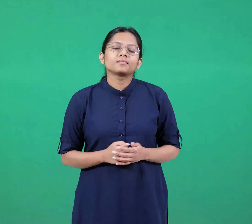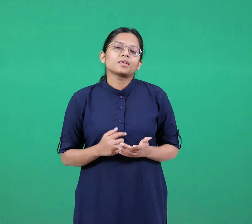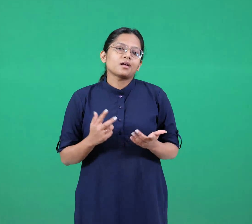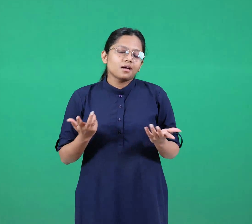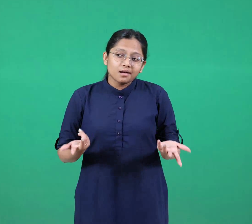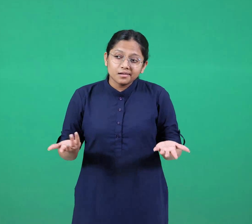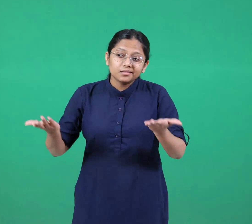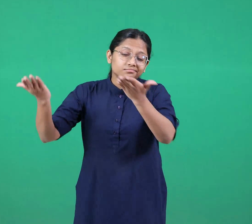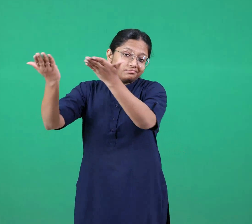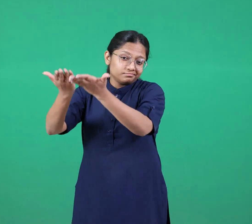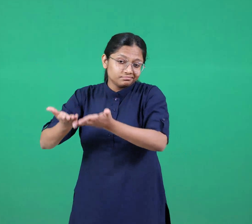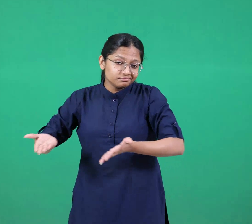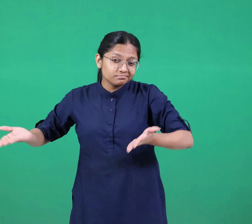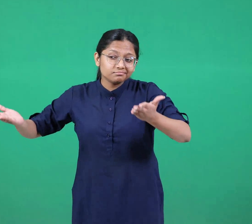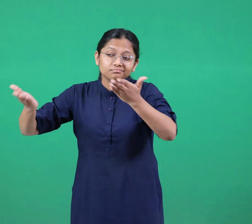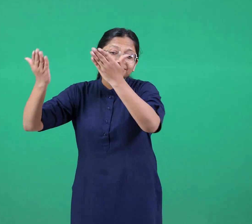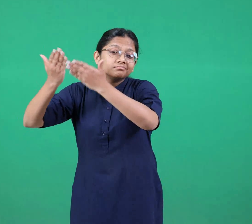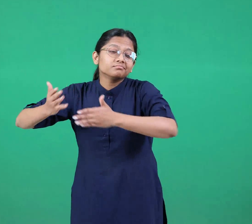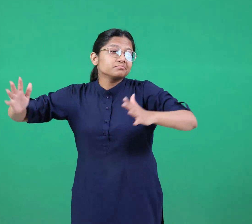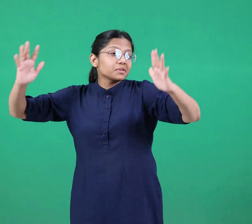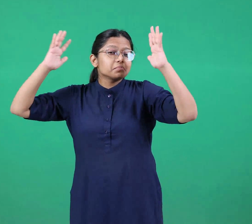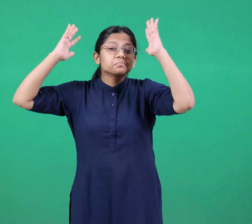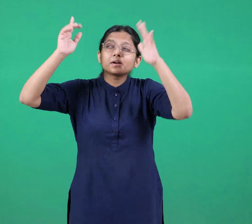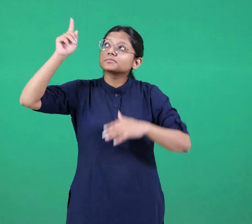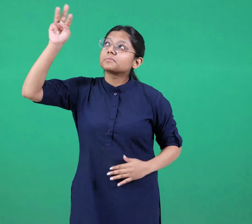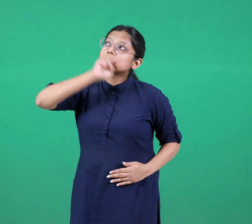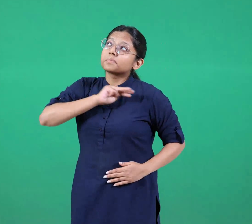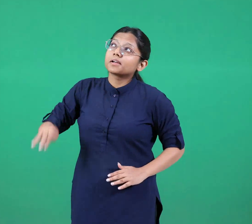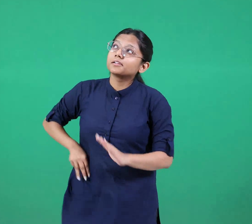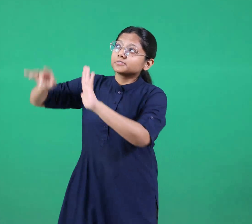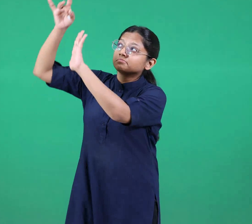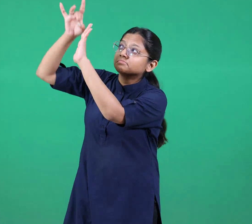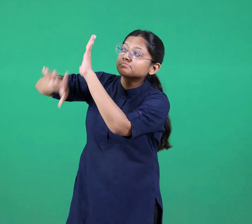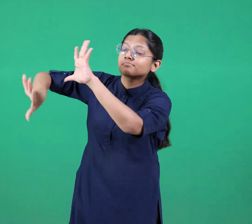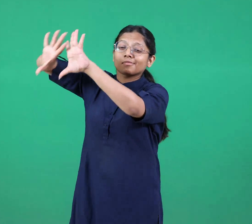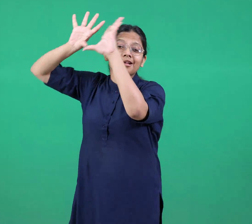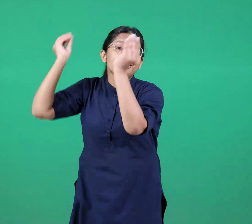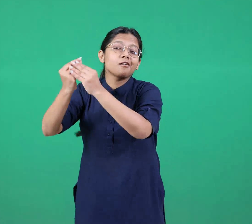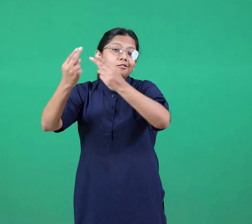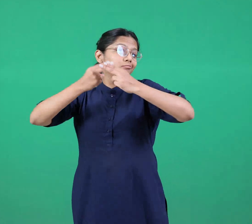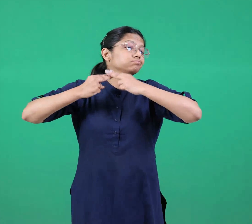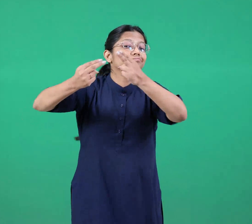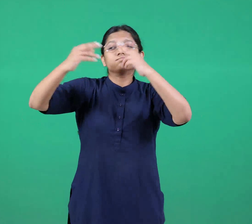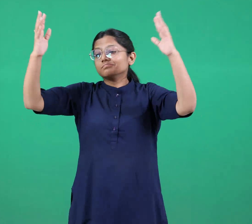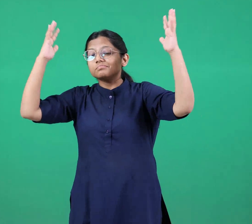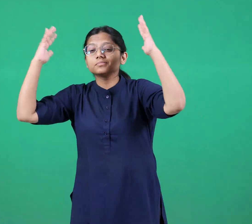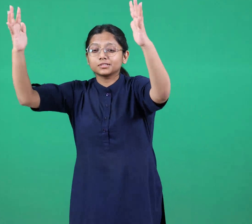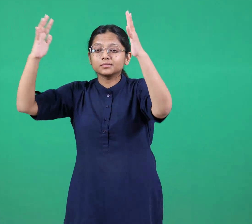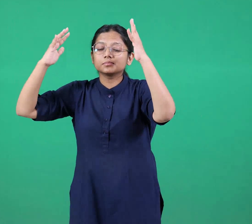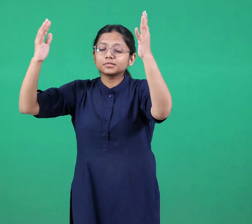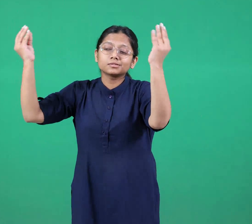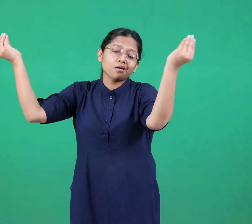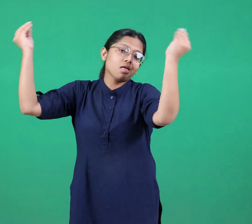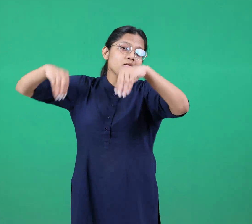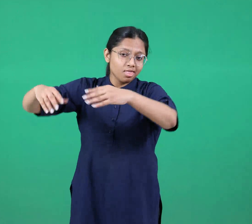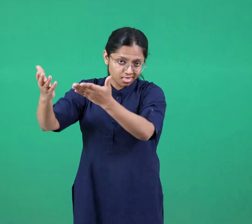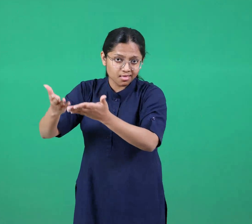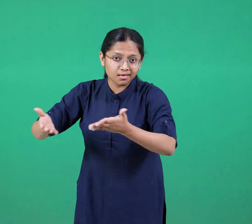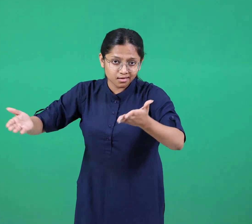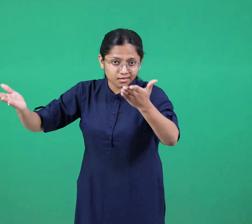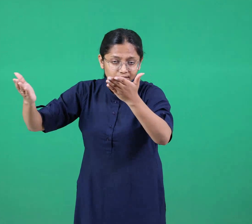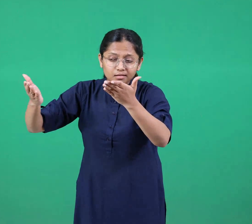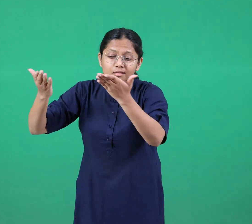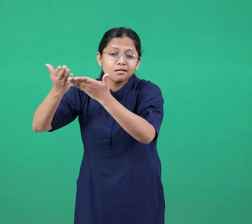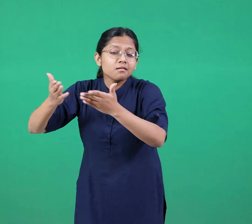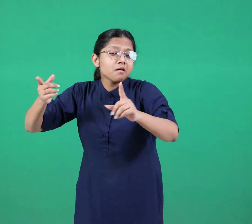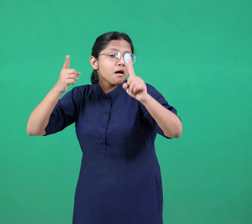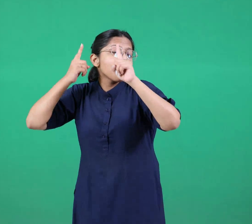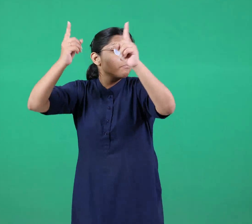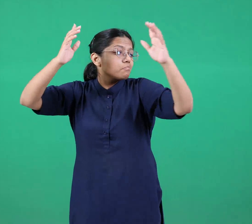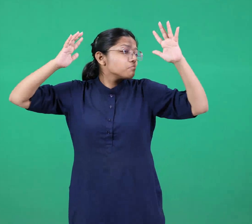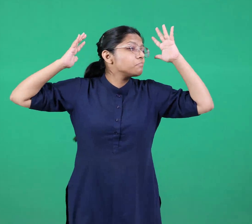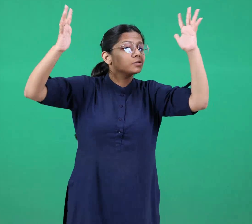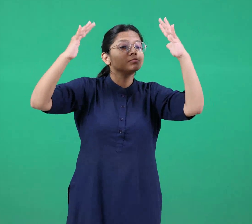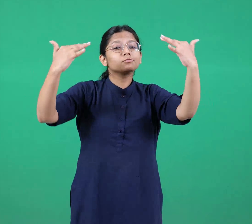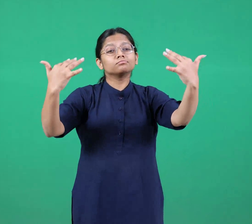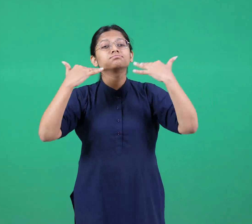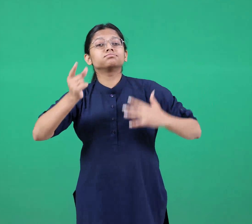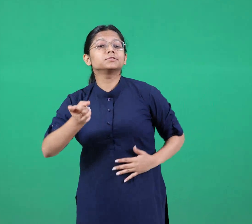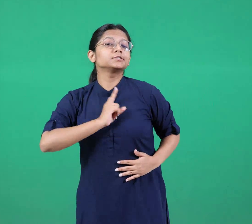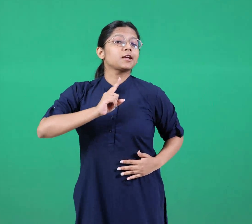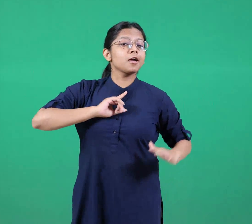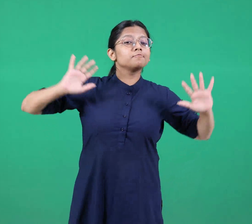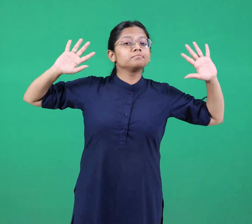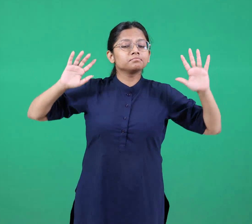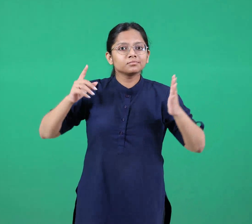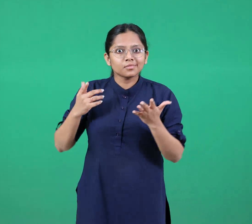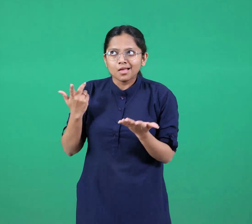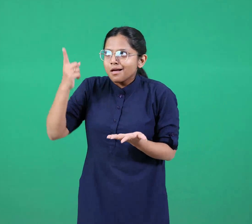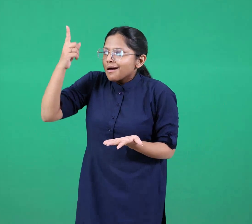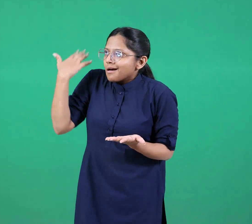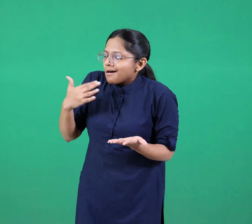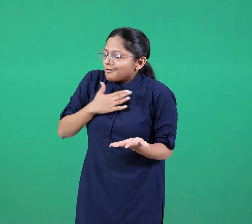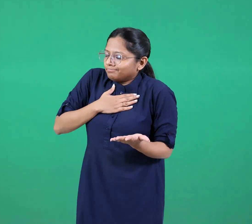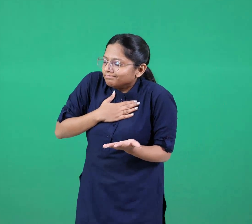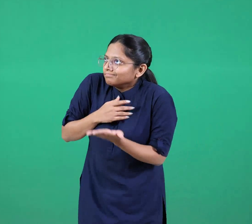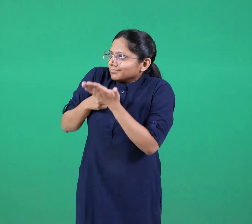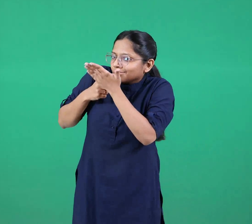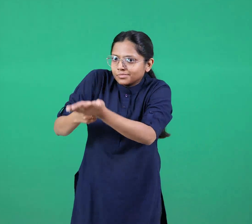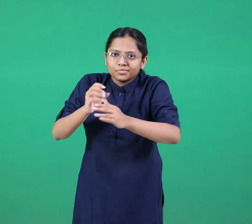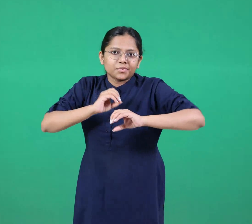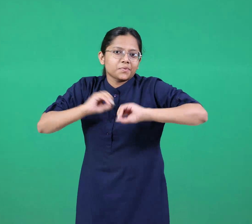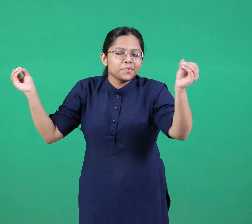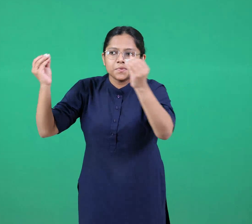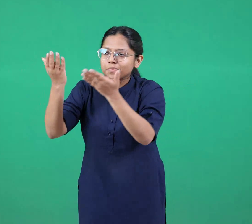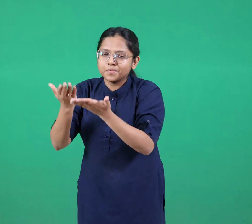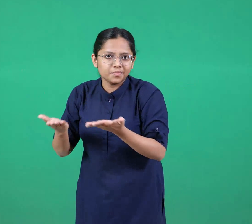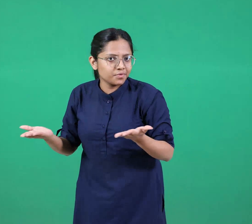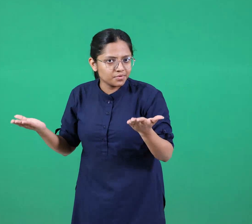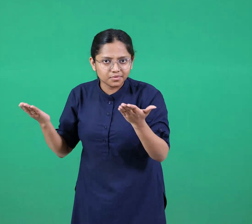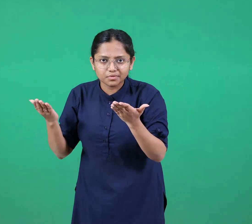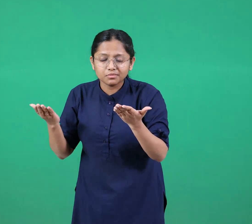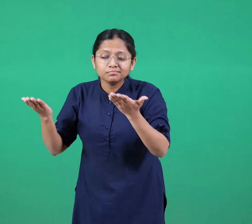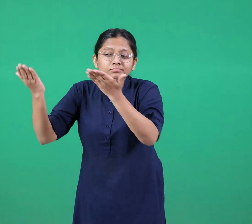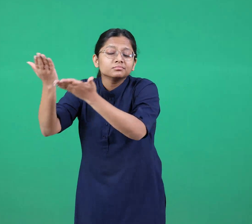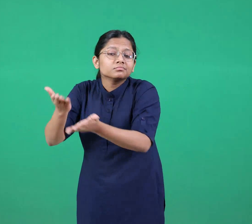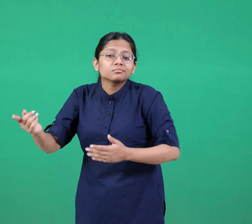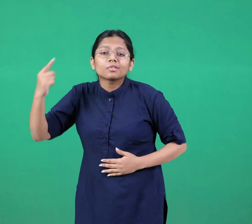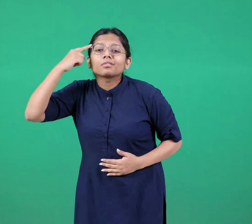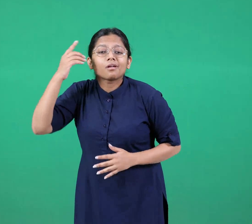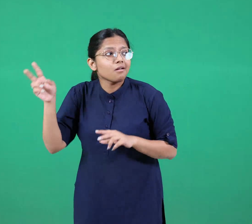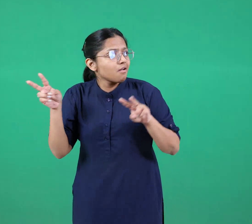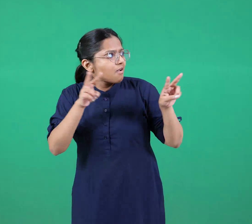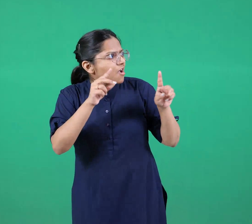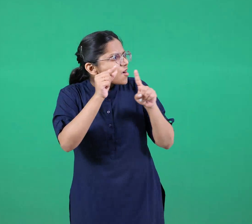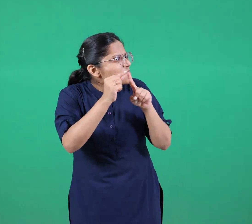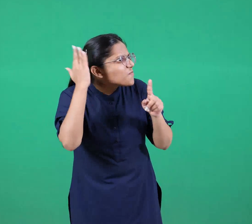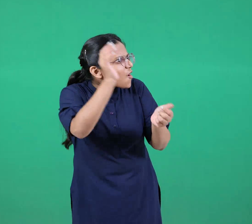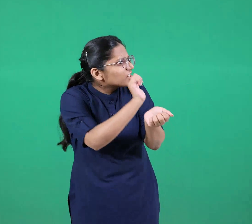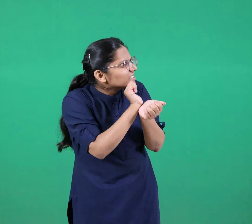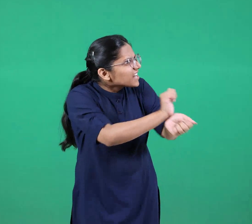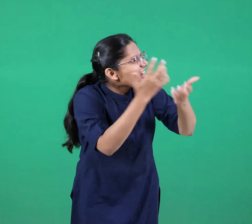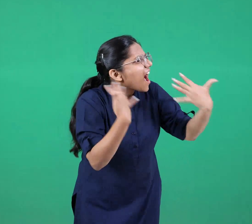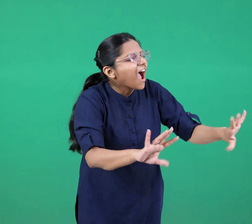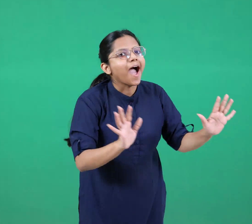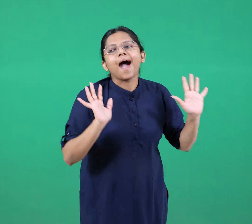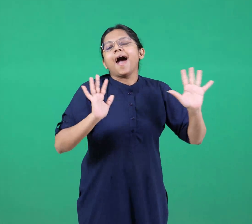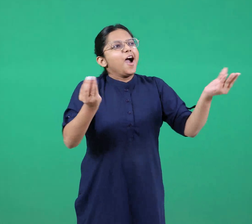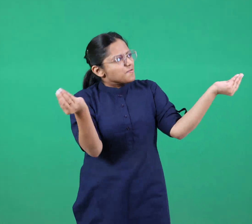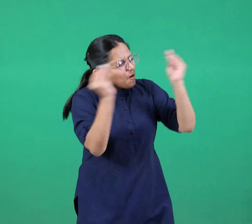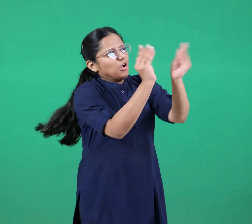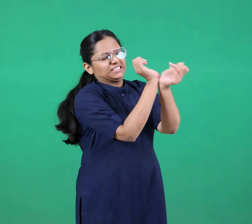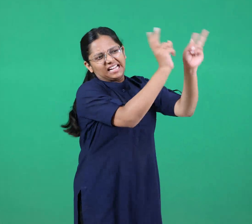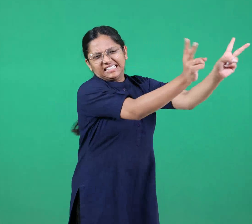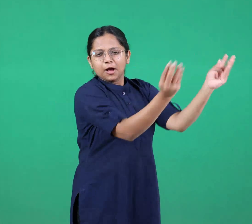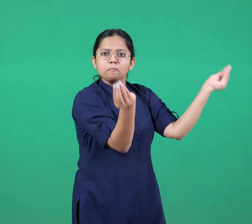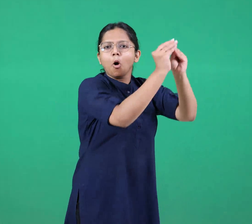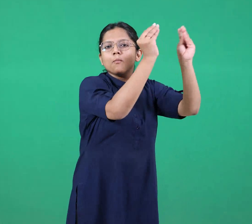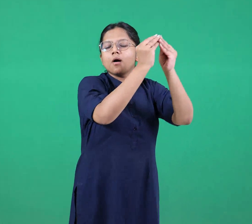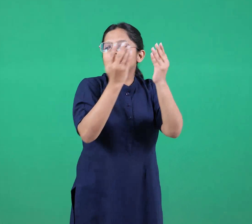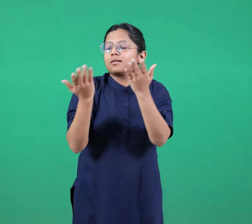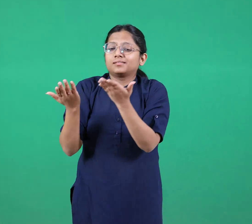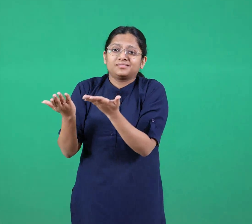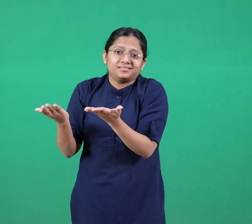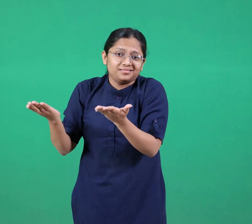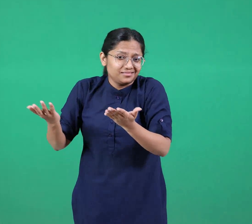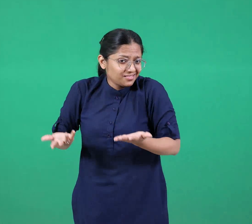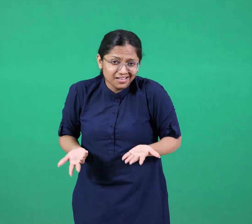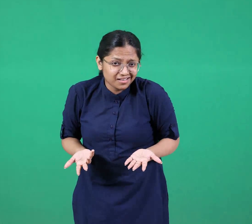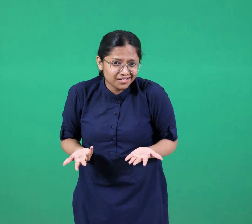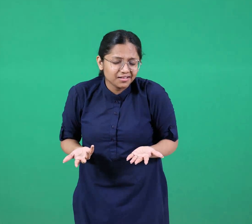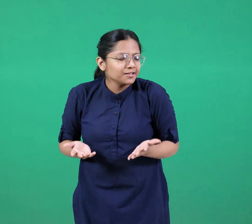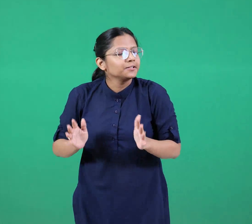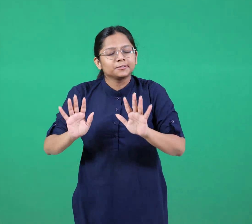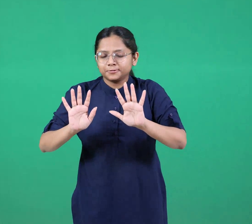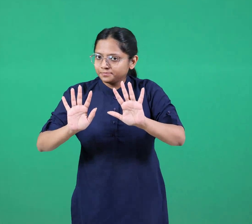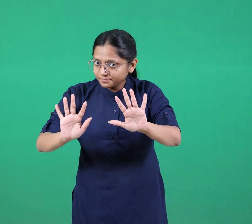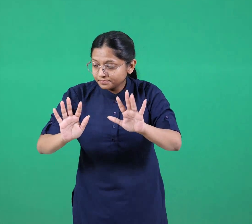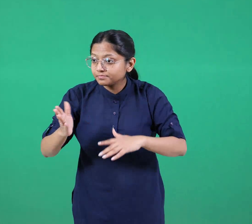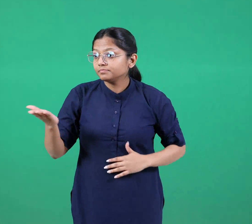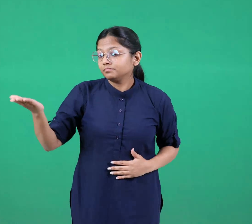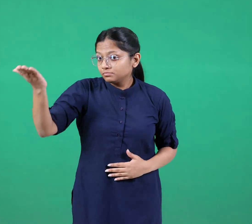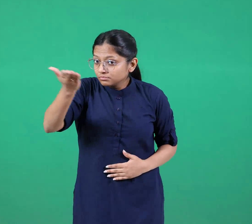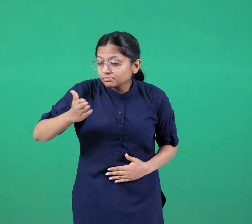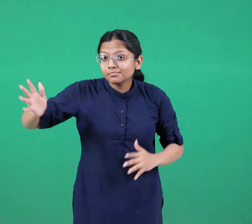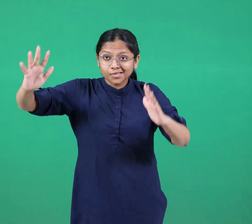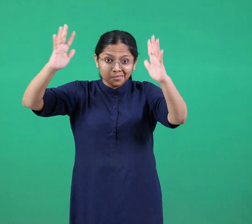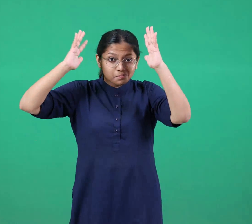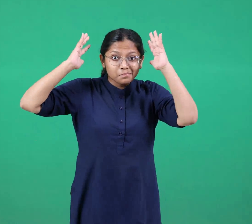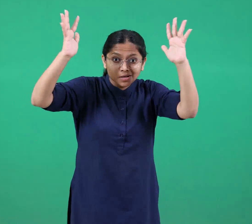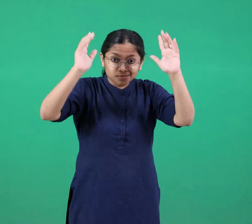The former, however, preach Christ out of selfish ambition, not sincerely, supposing that they can add to the distress of my chains. What then is the issue?